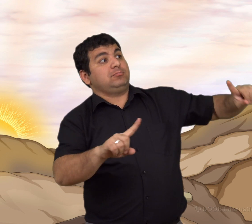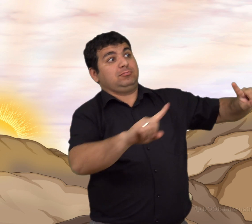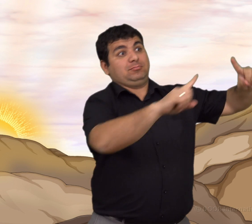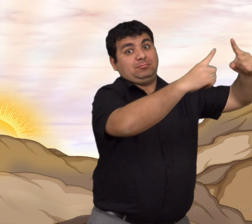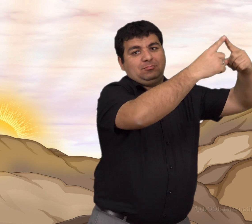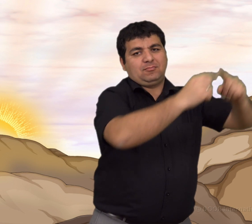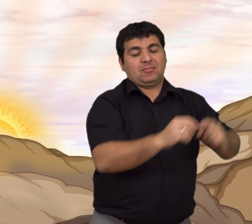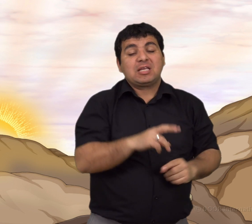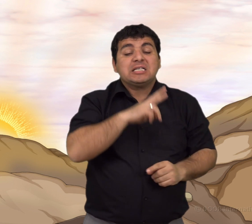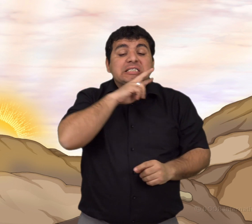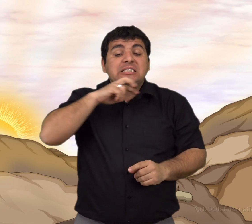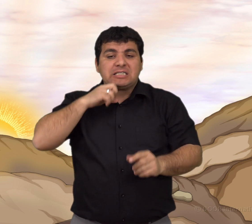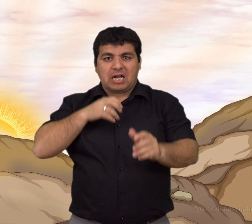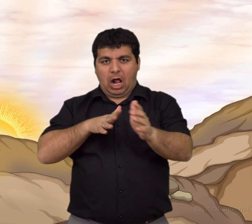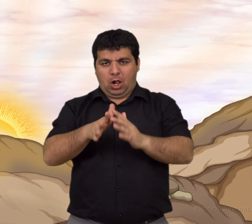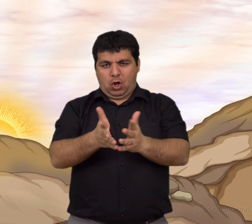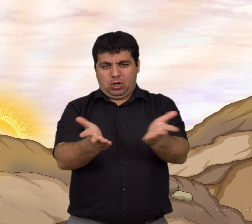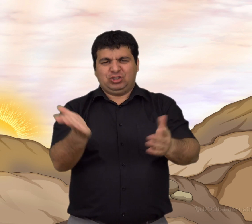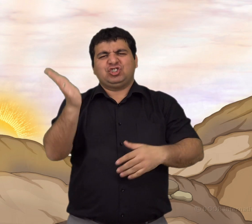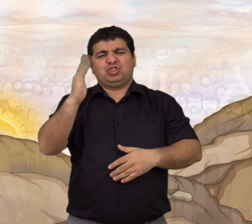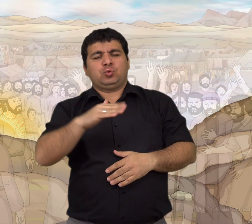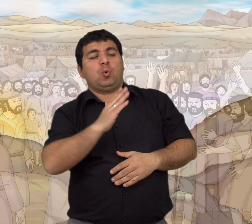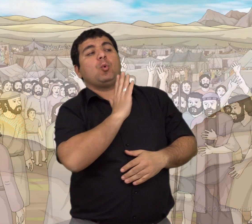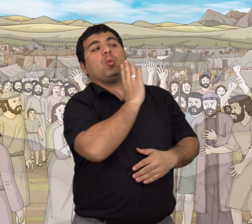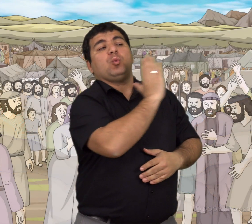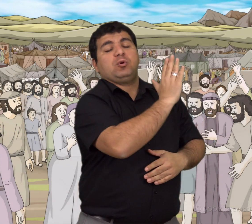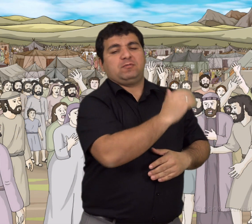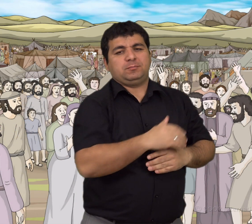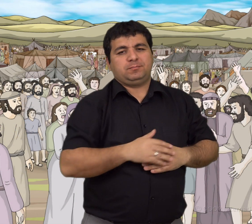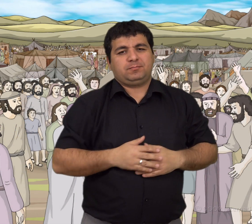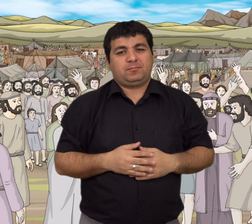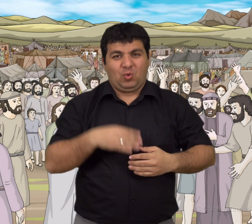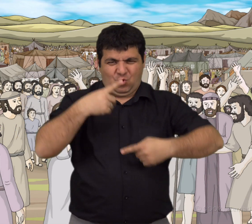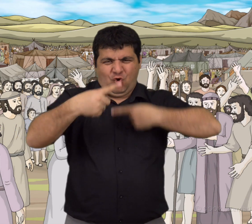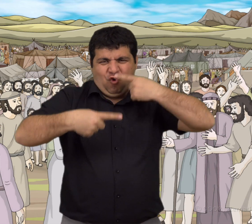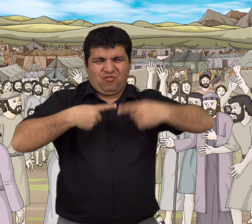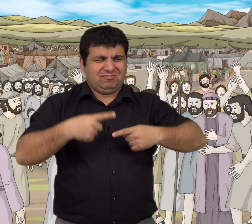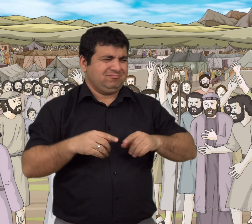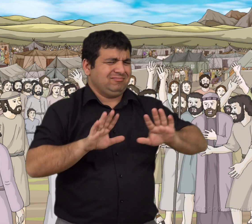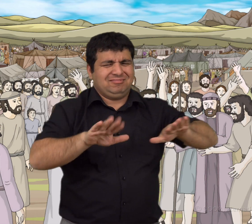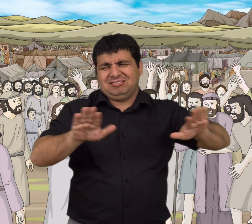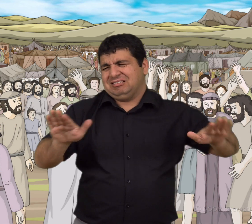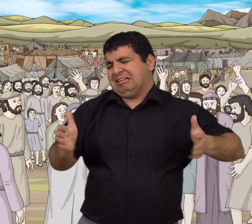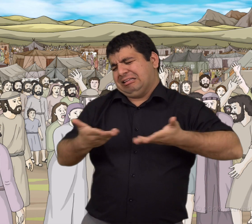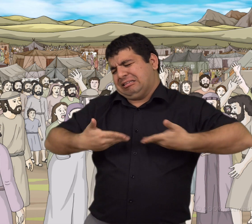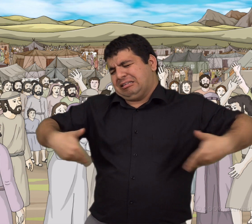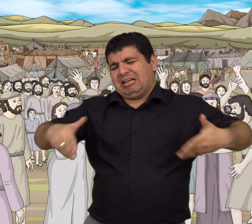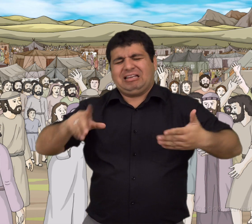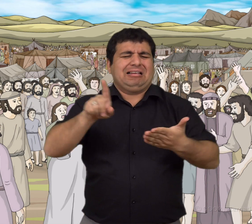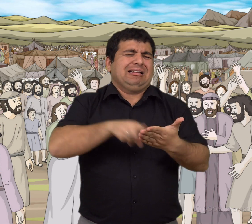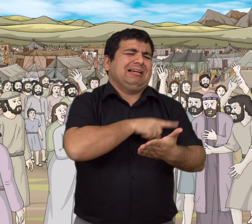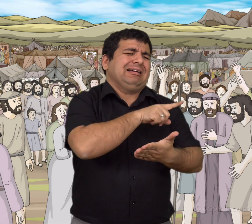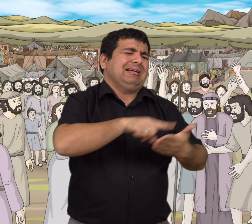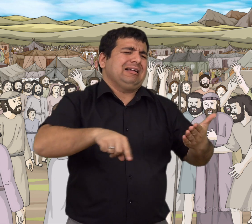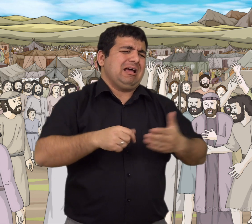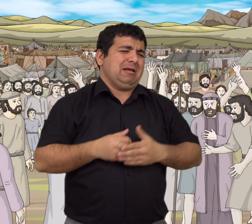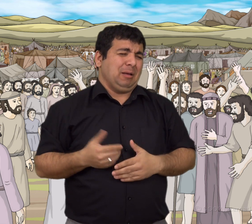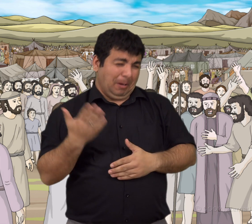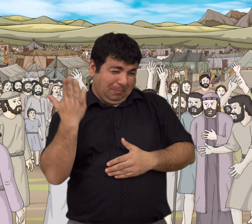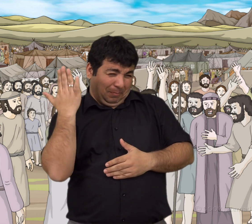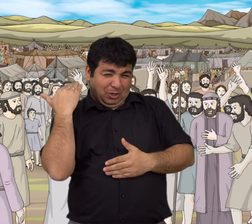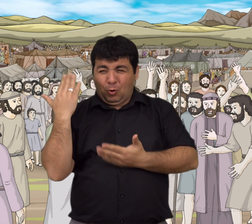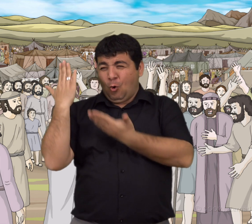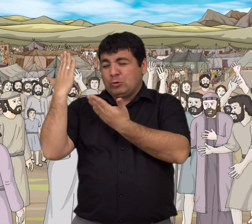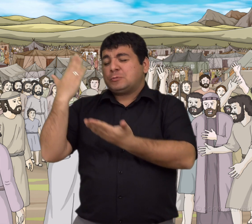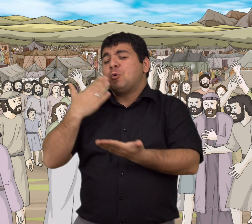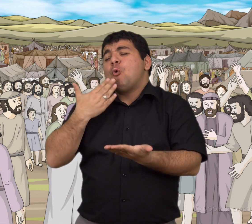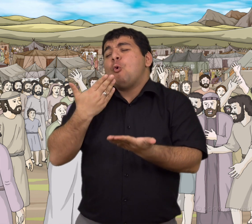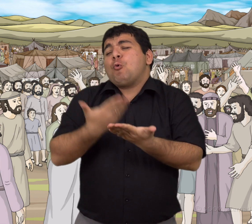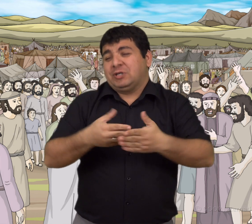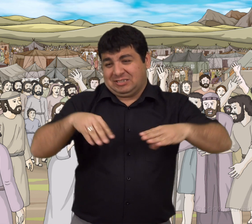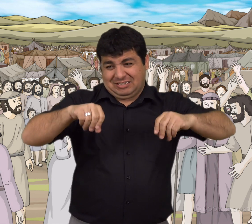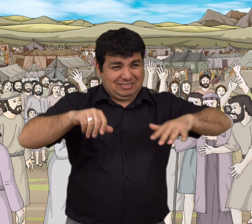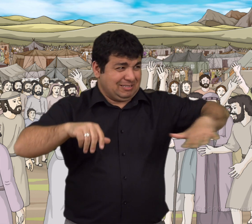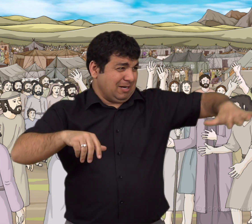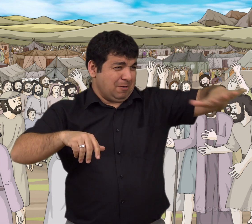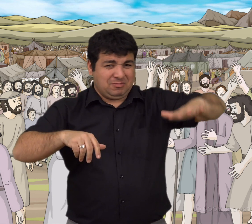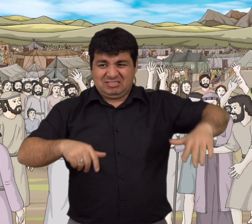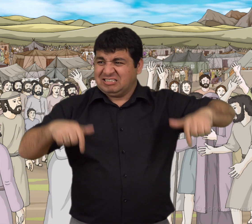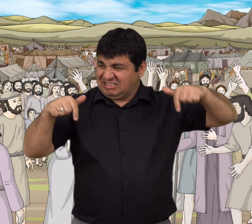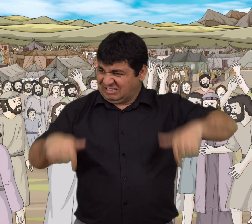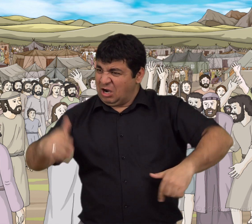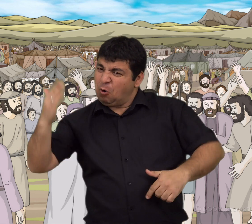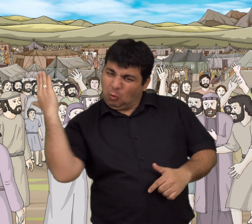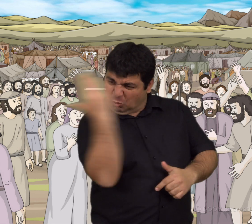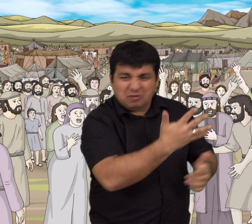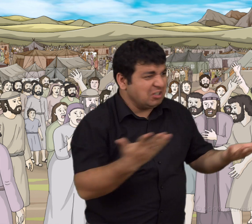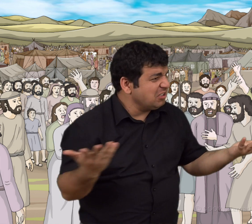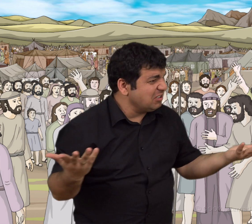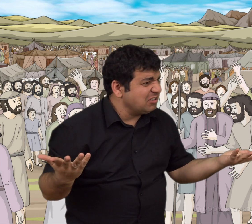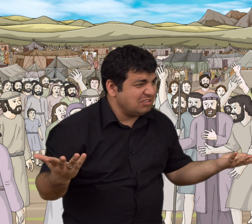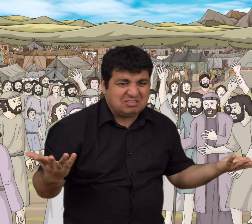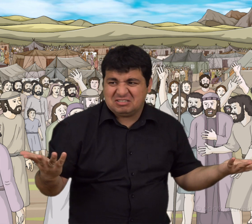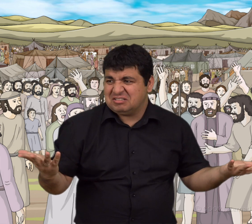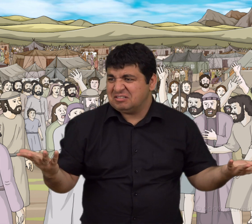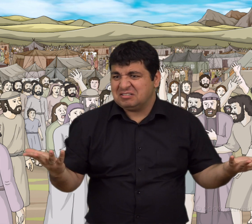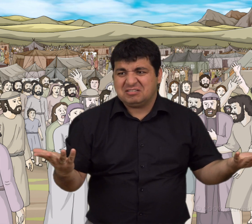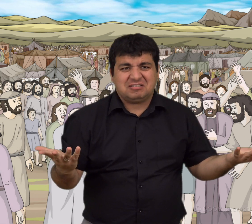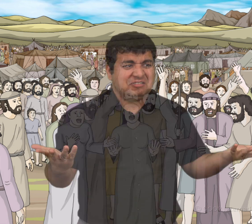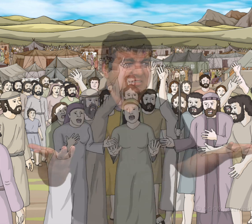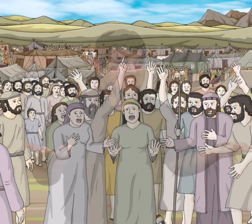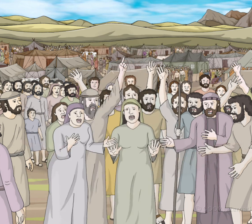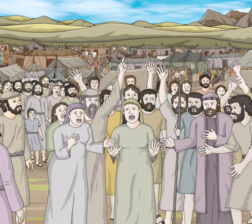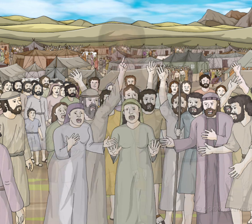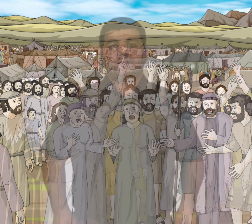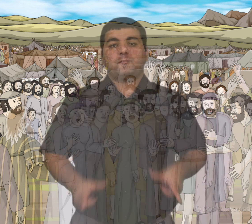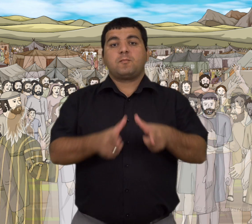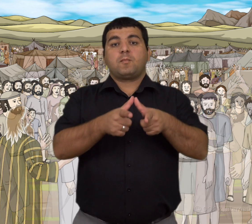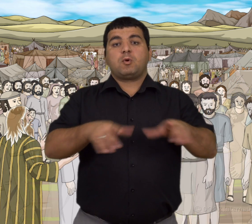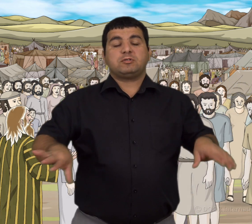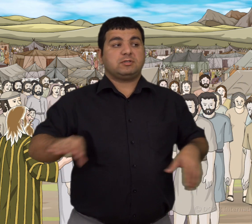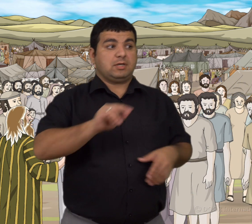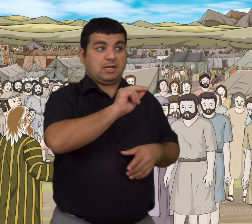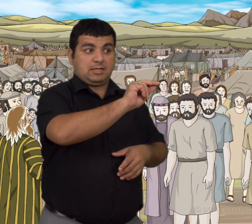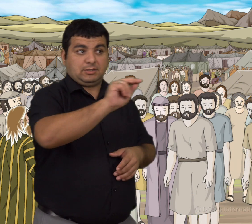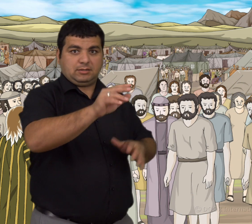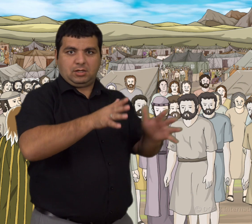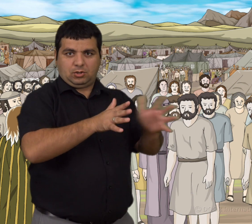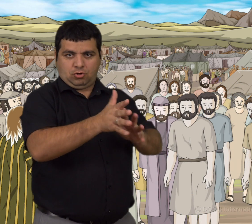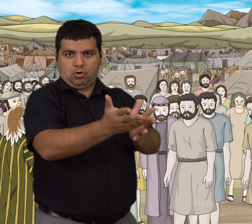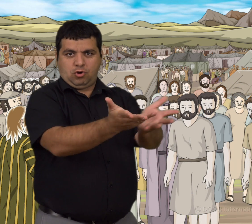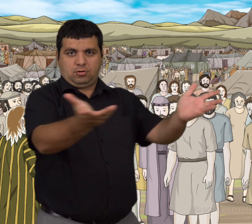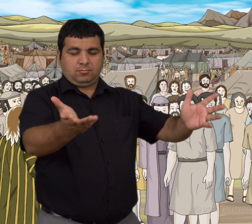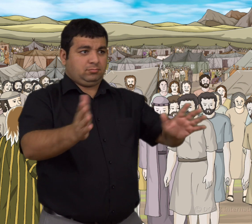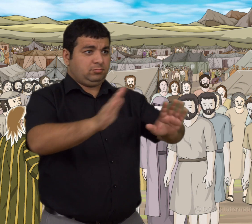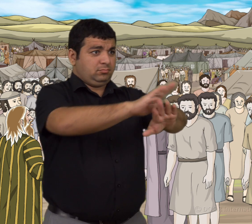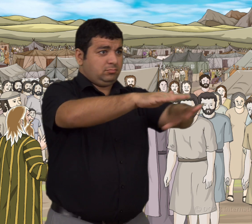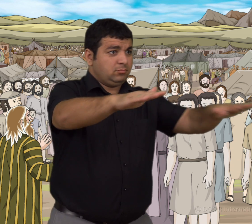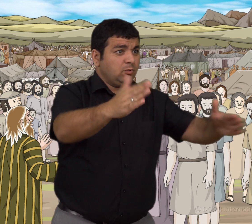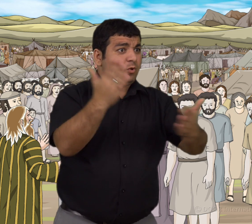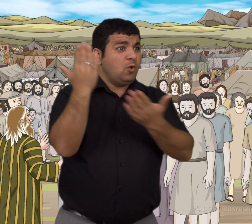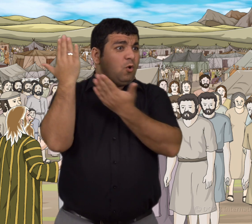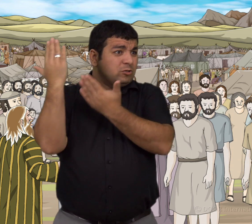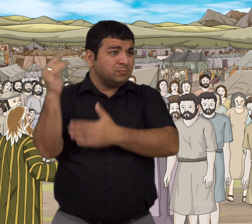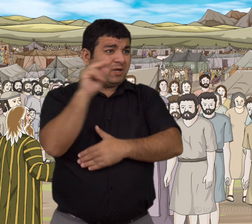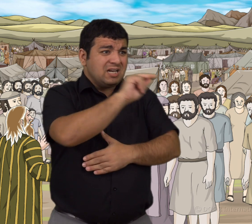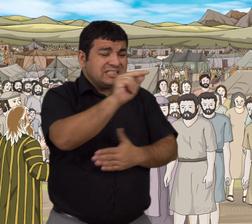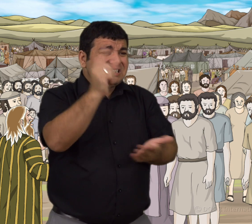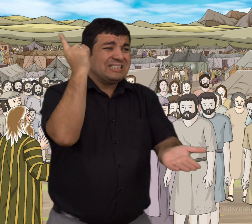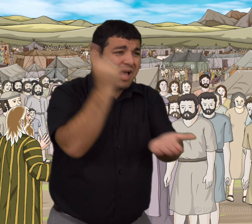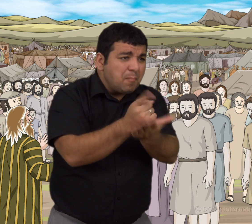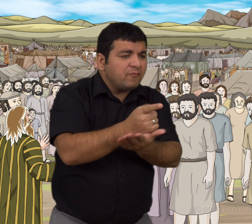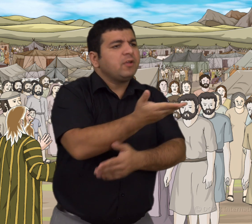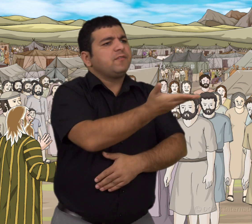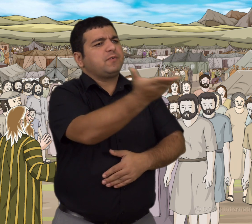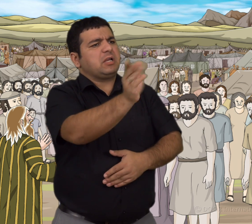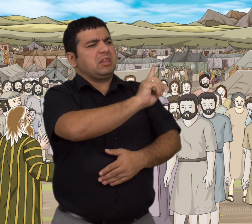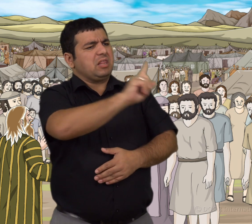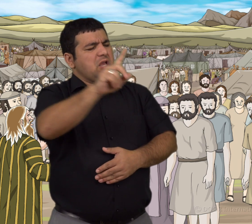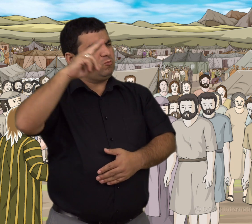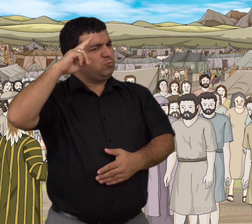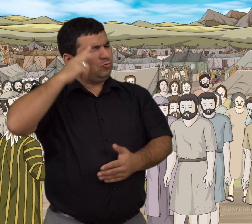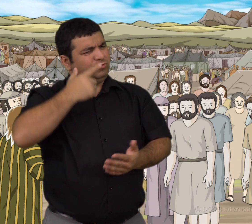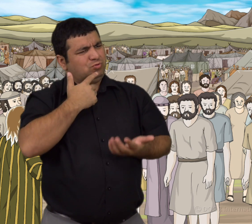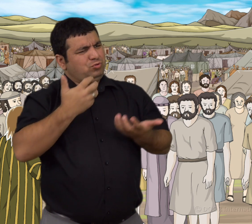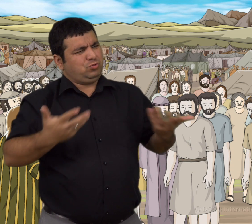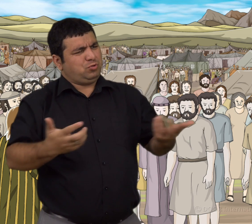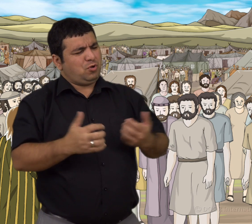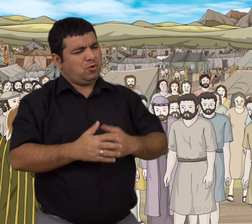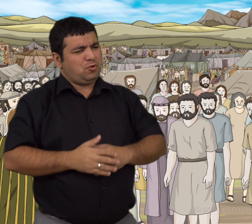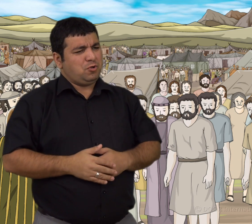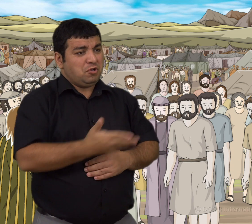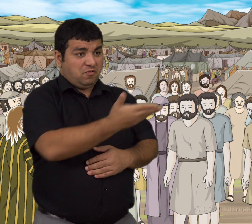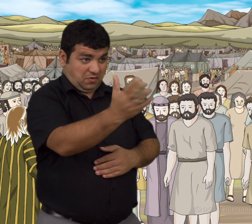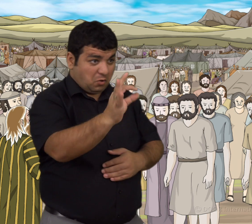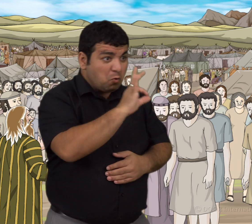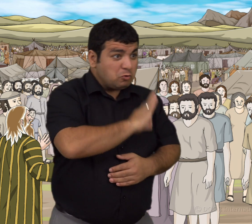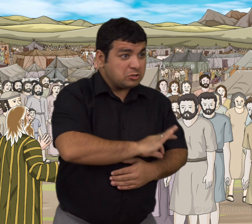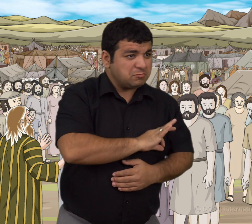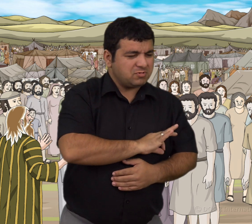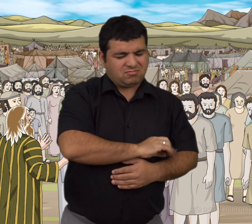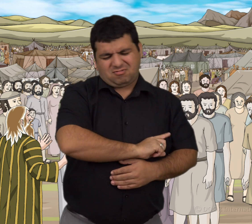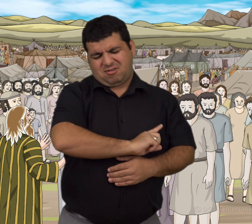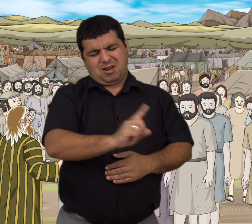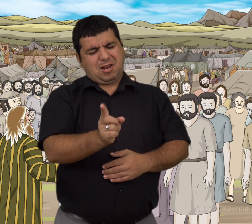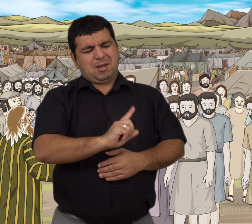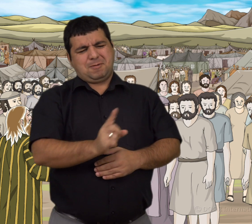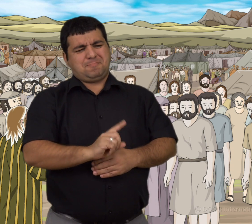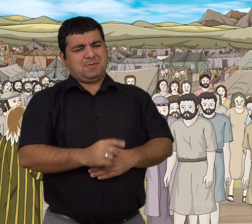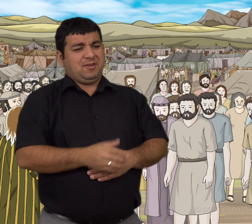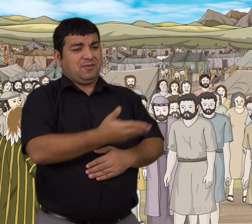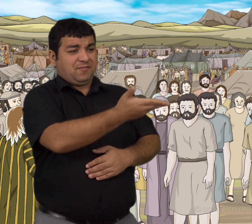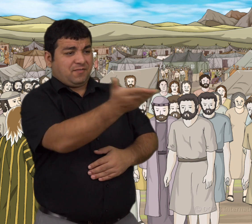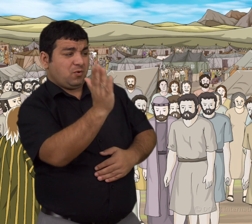“We have indeed sinned,” they said, “but we will go to the place the LORD has promised.” But Moses said, “Why are you transgressing the commandment of the LORD?